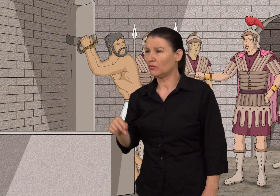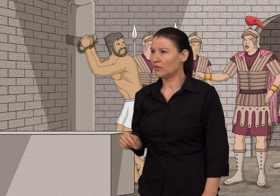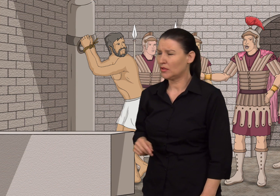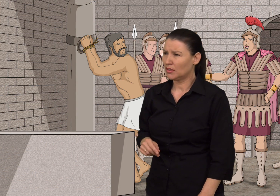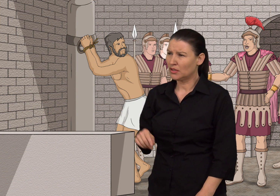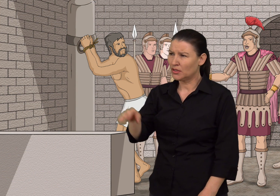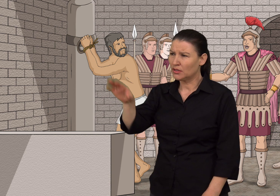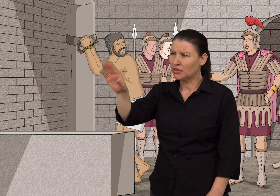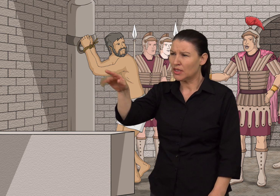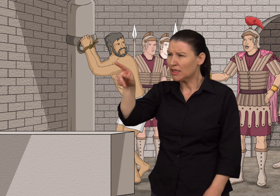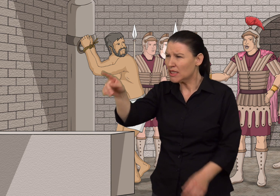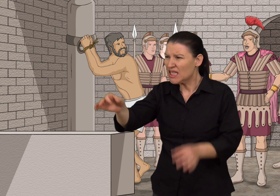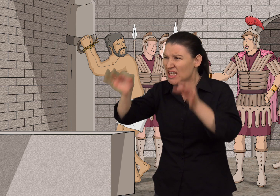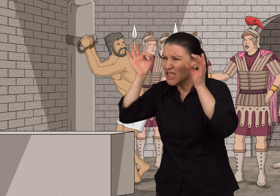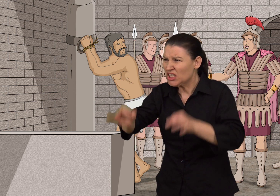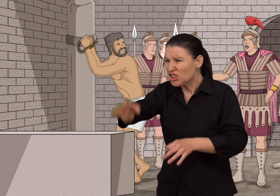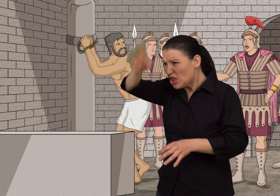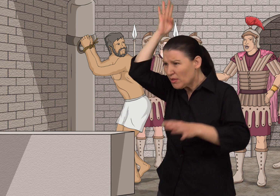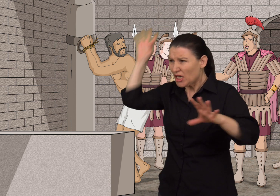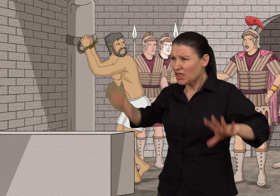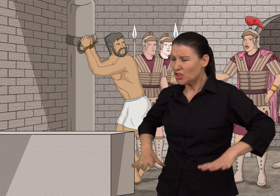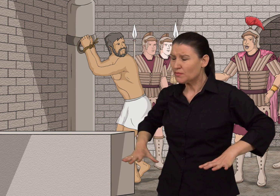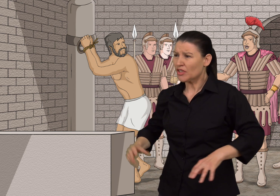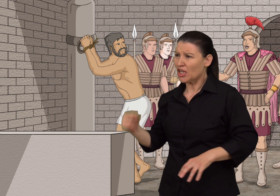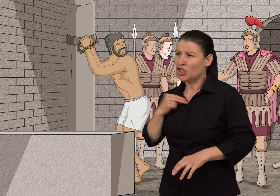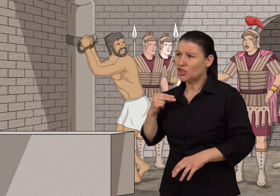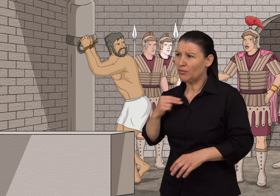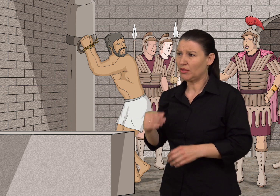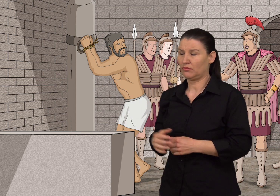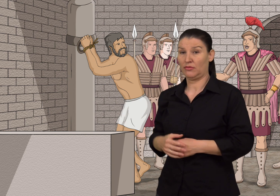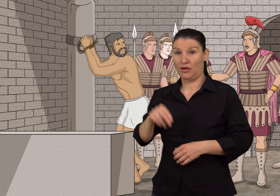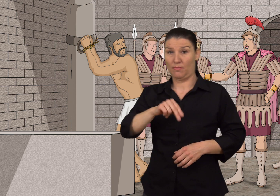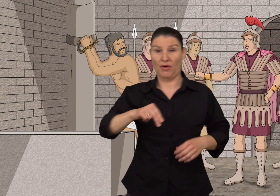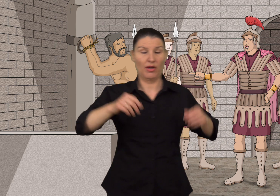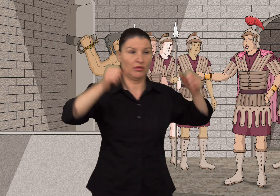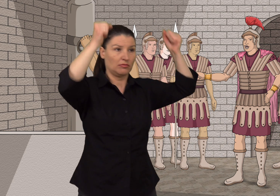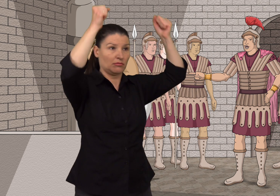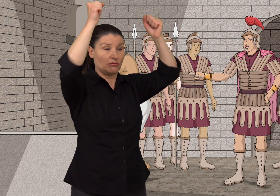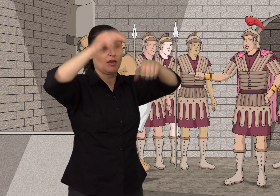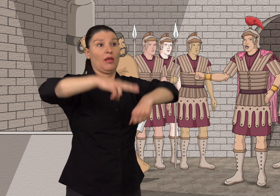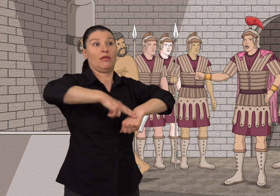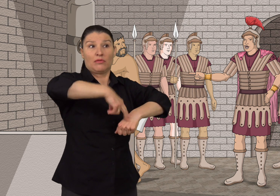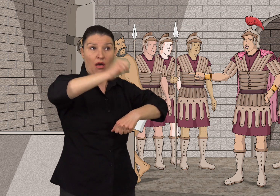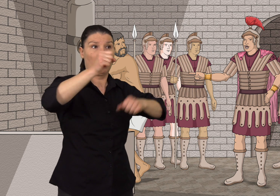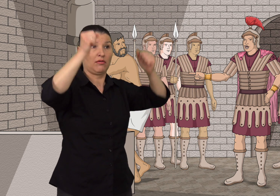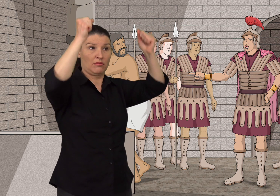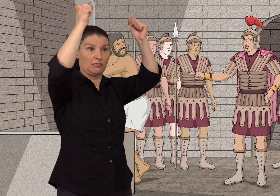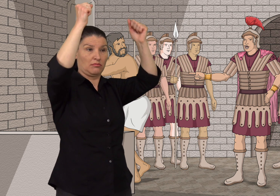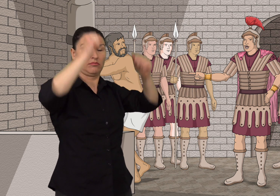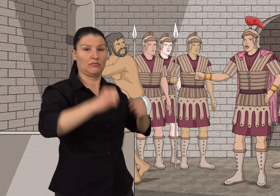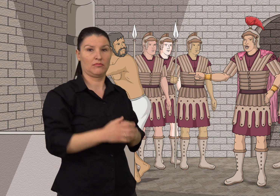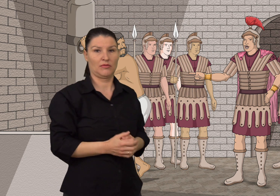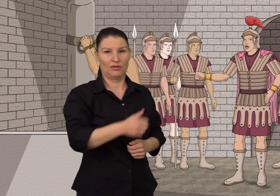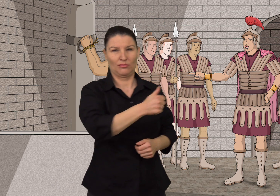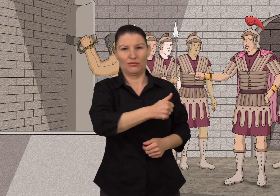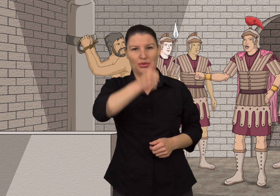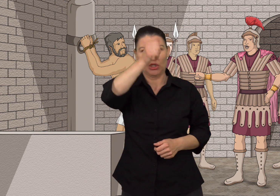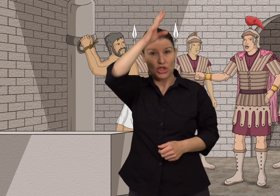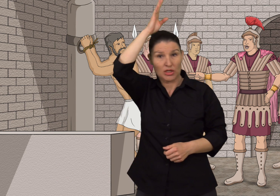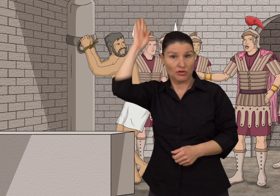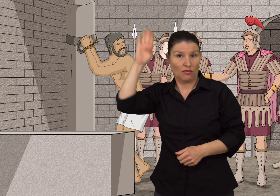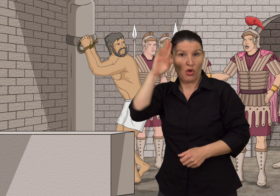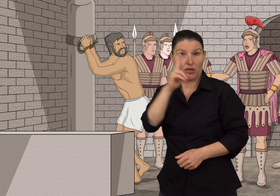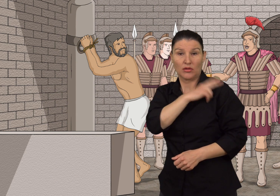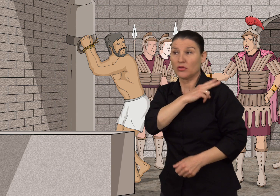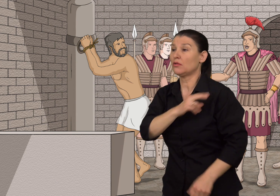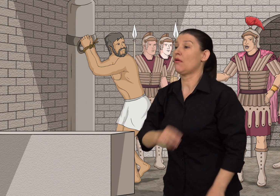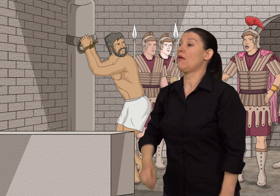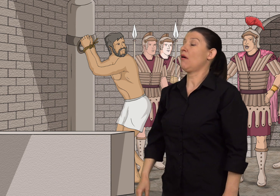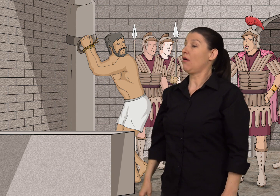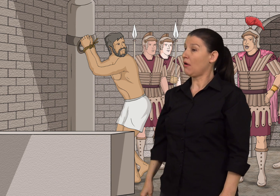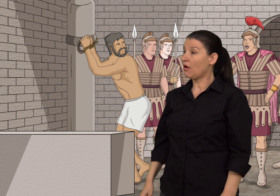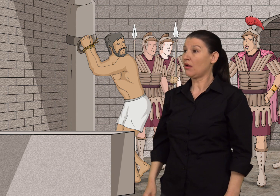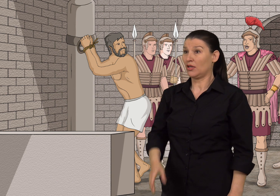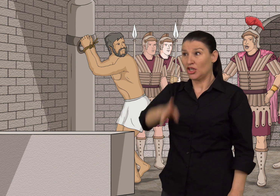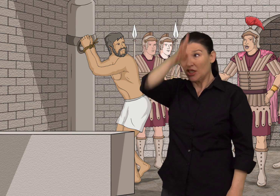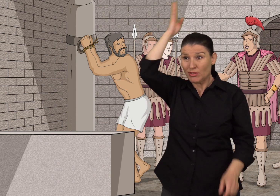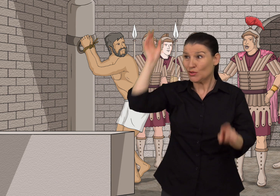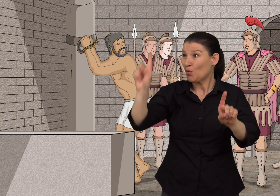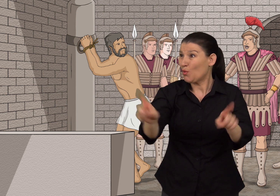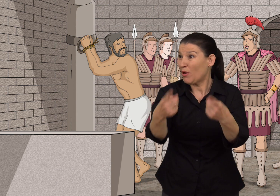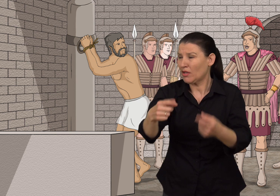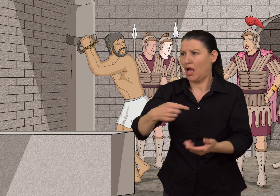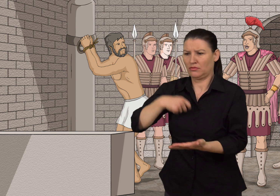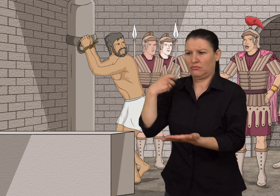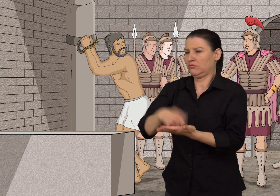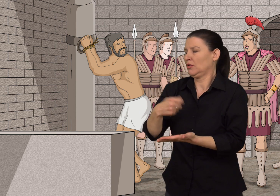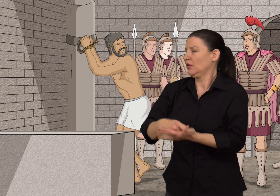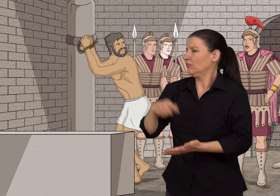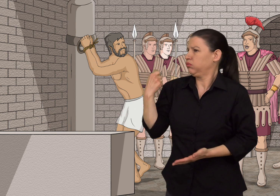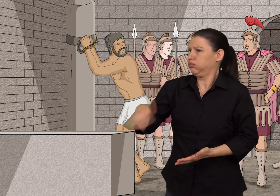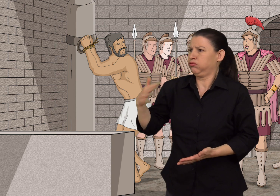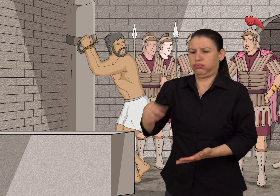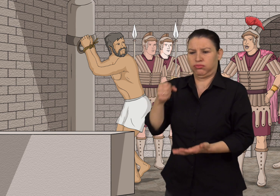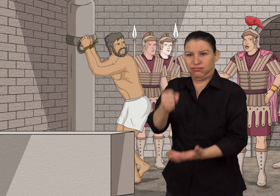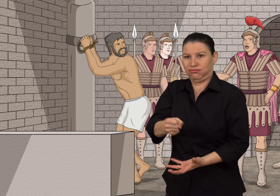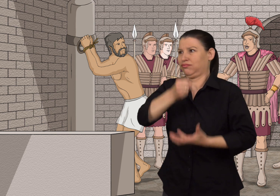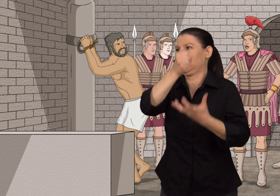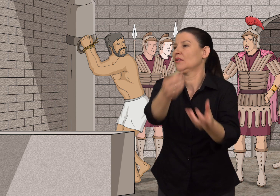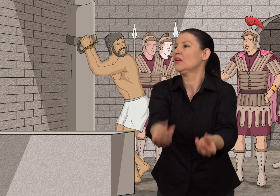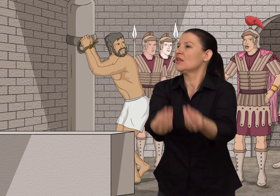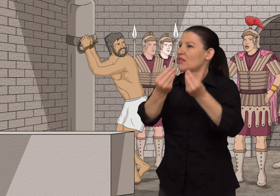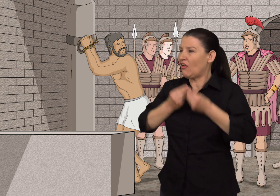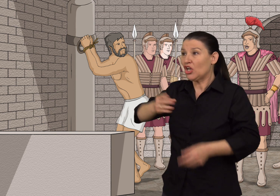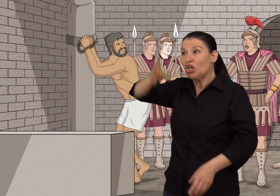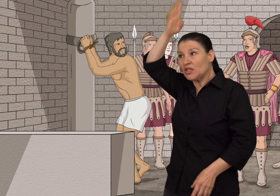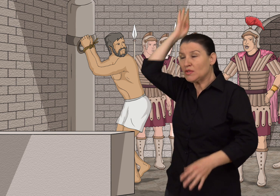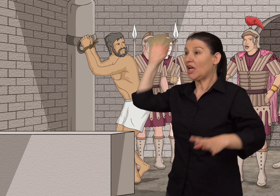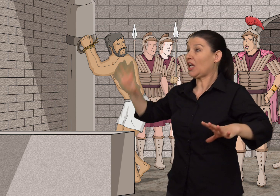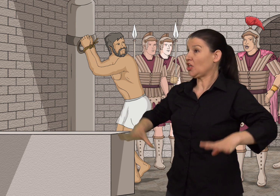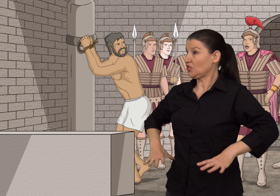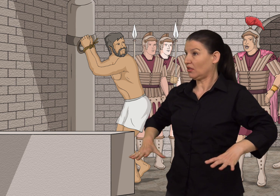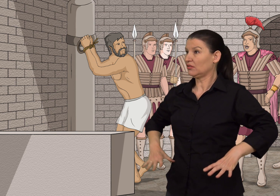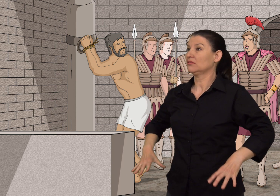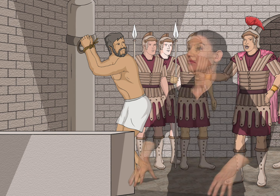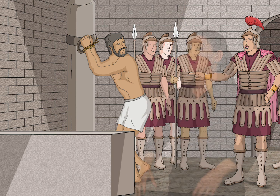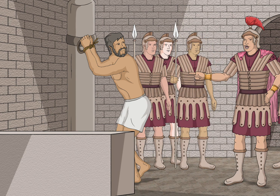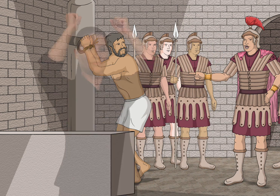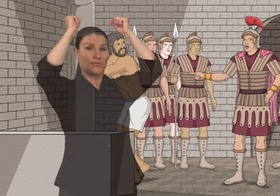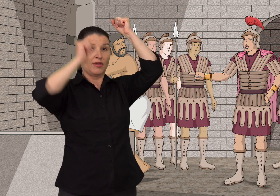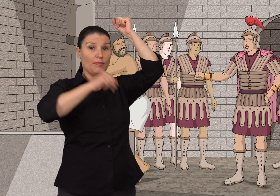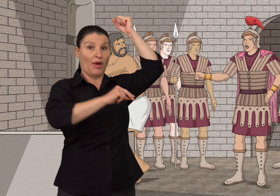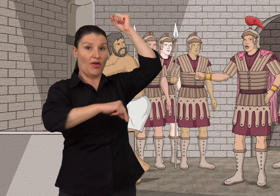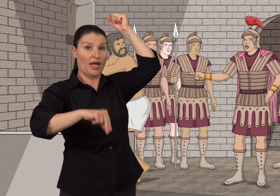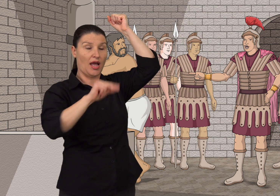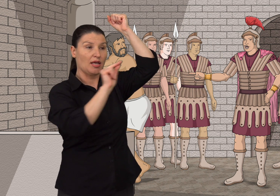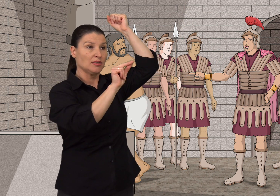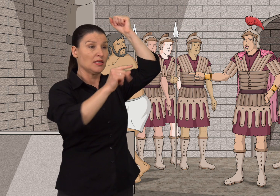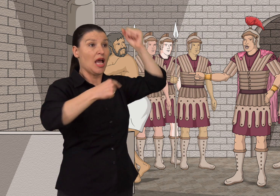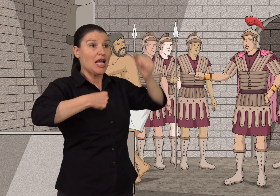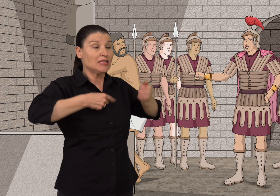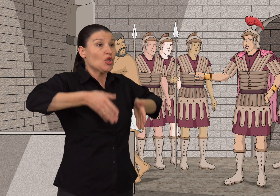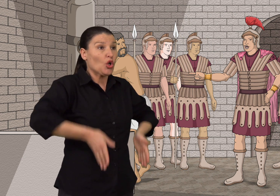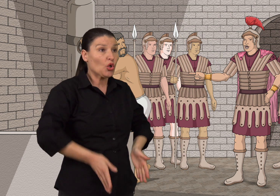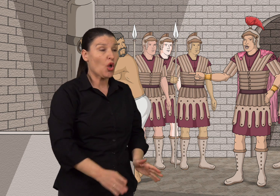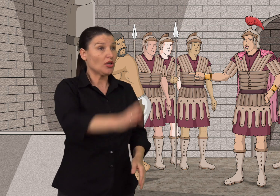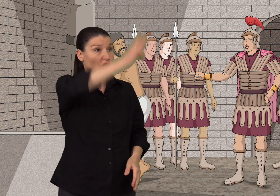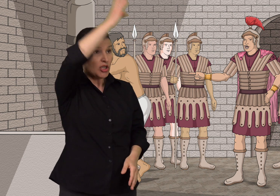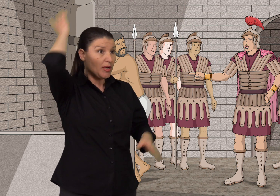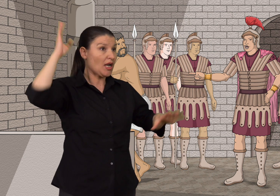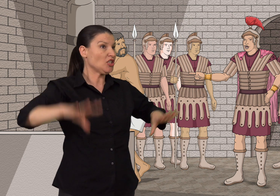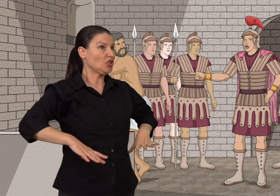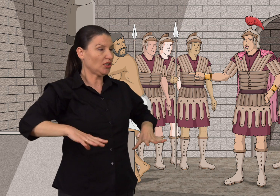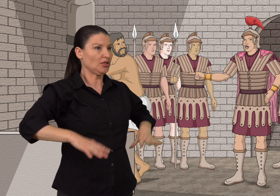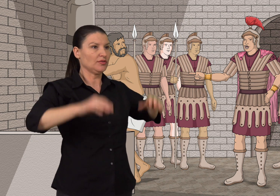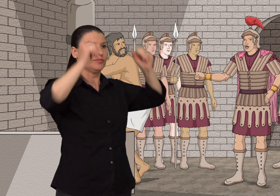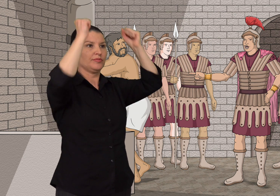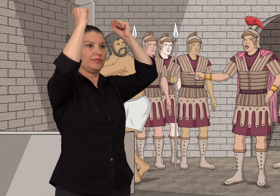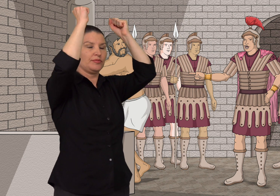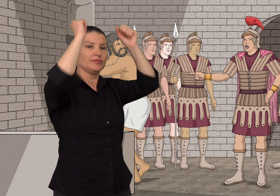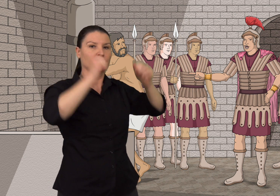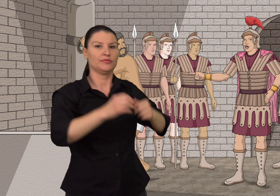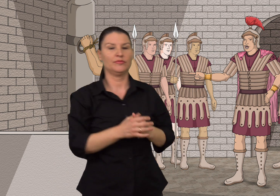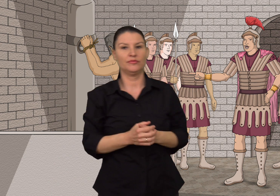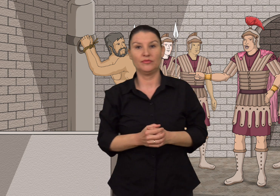The commander went to Paul and asked, “Tell me, are you a Roman citizen?” “Yes,” he answered. “I paid a high price for my citizenship,” said the commander.